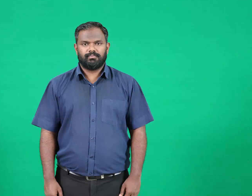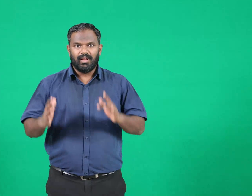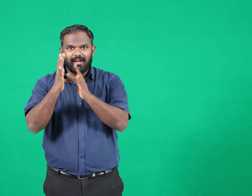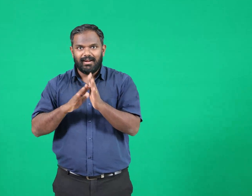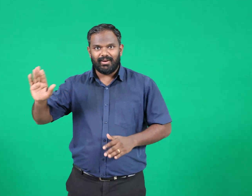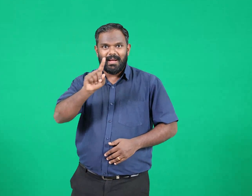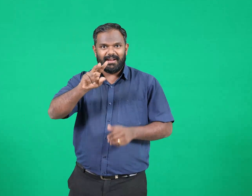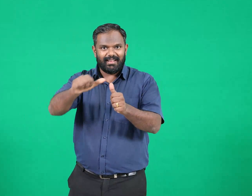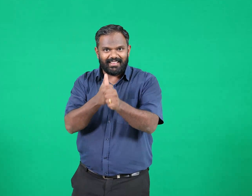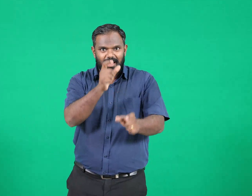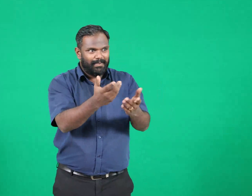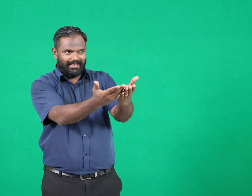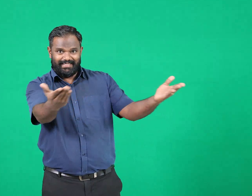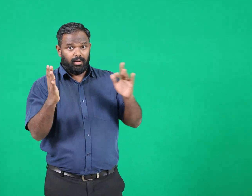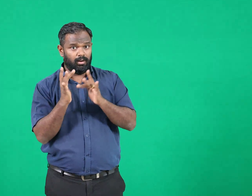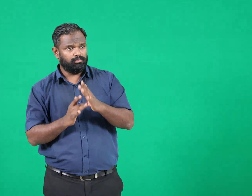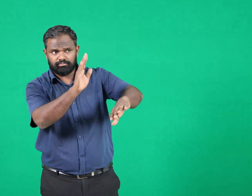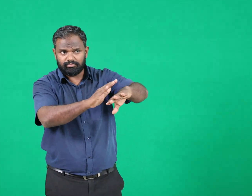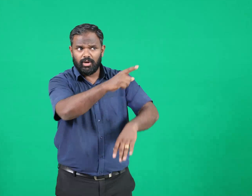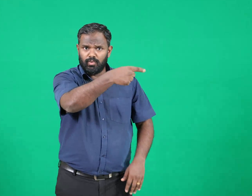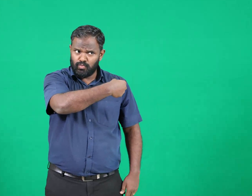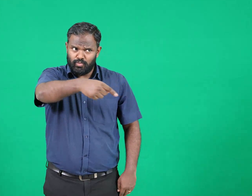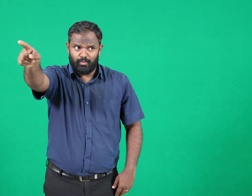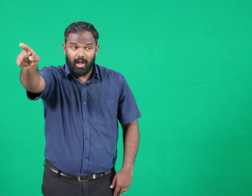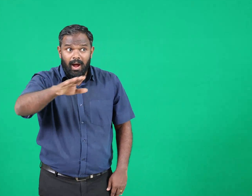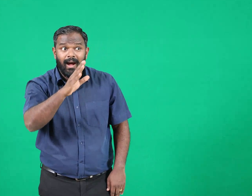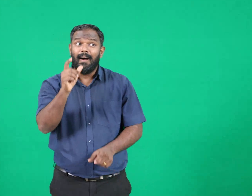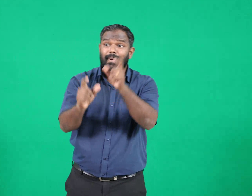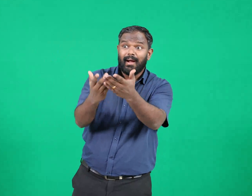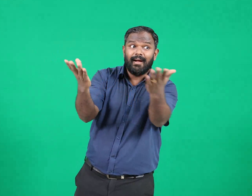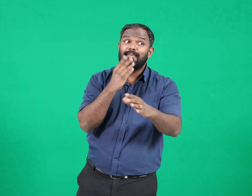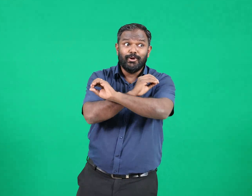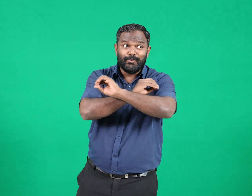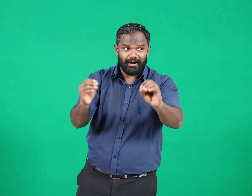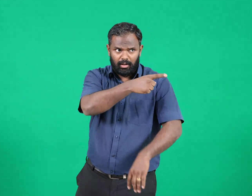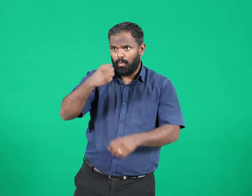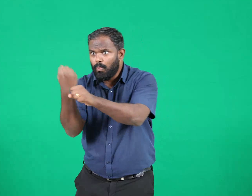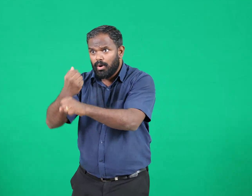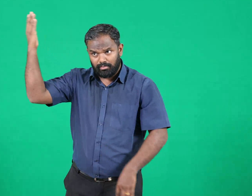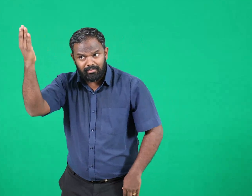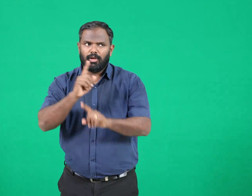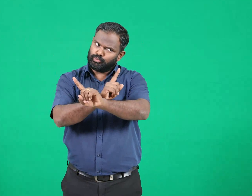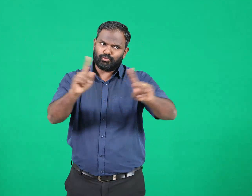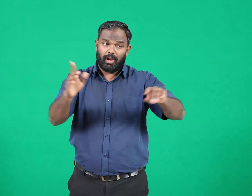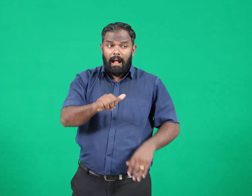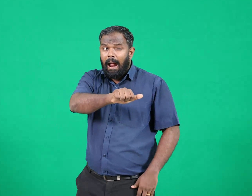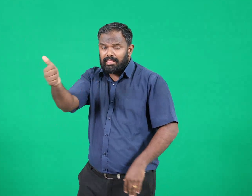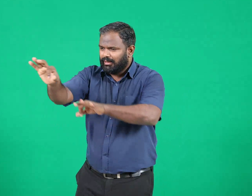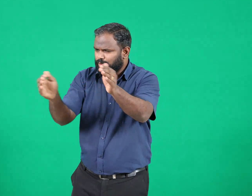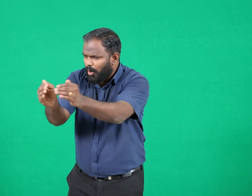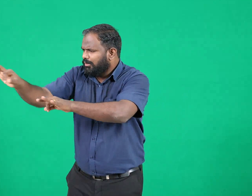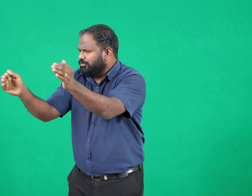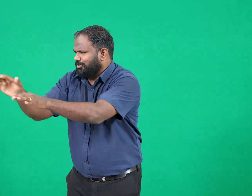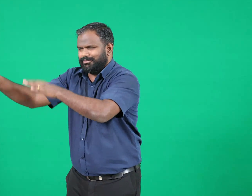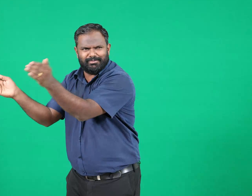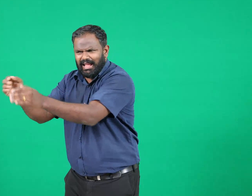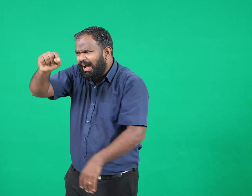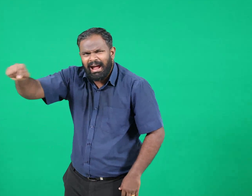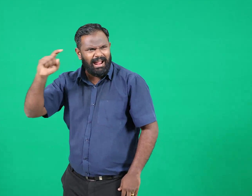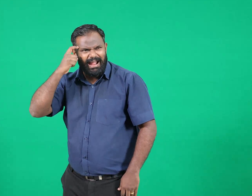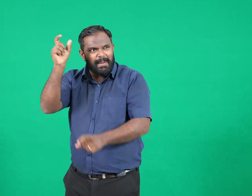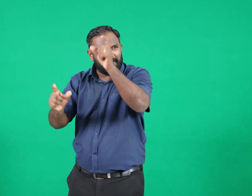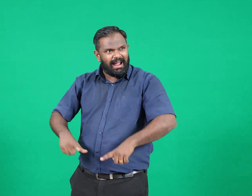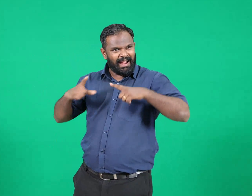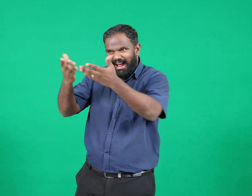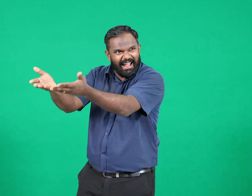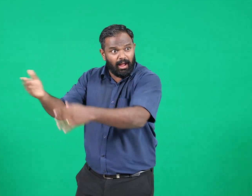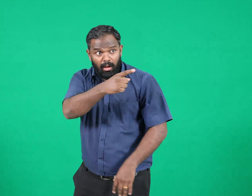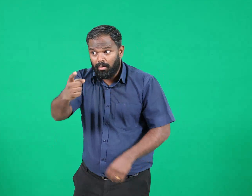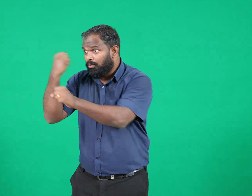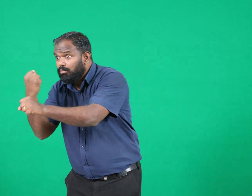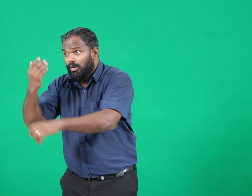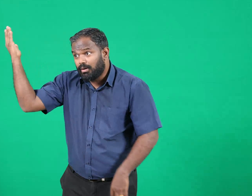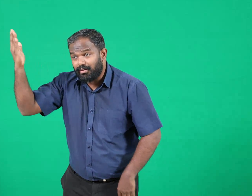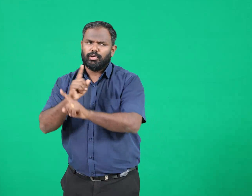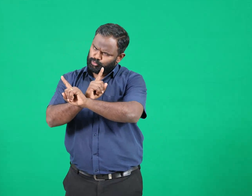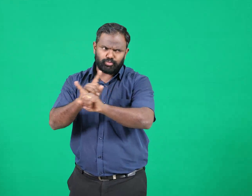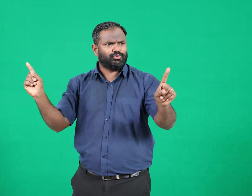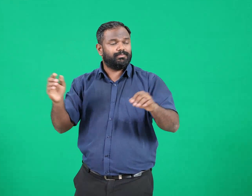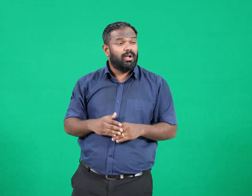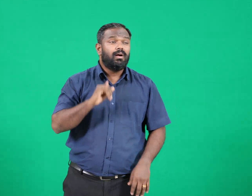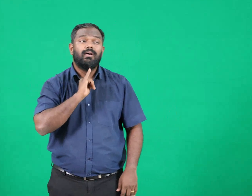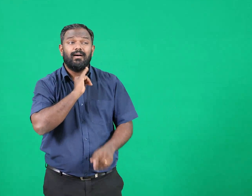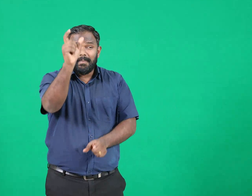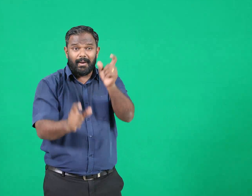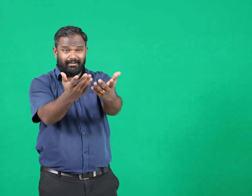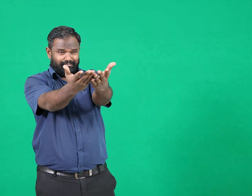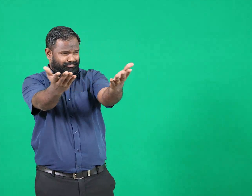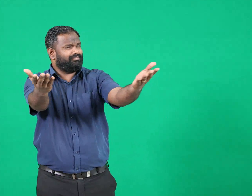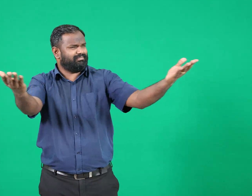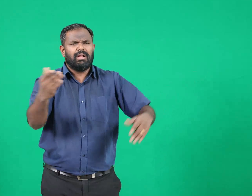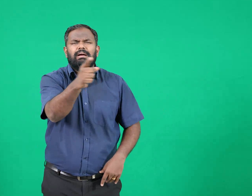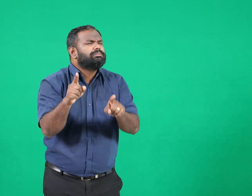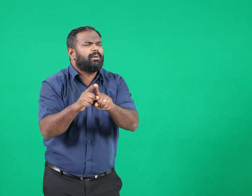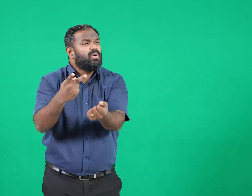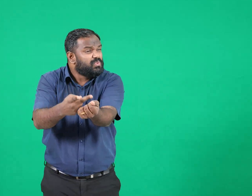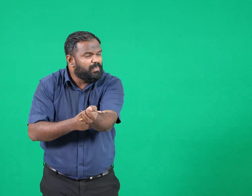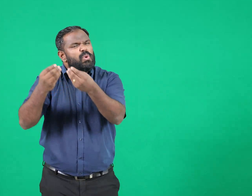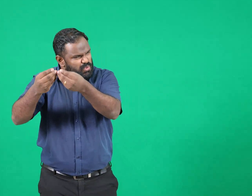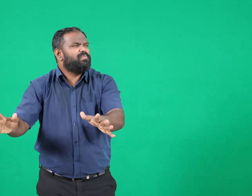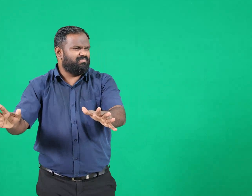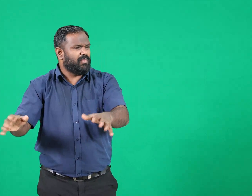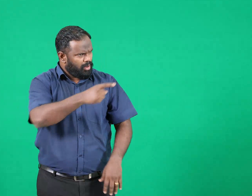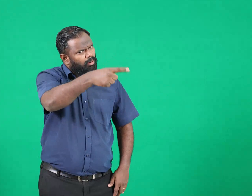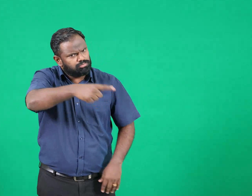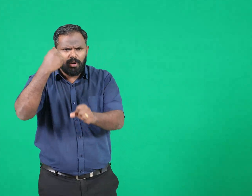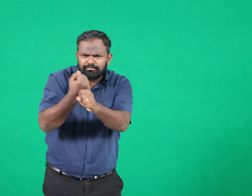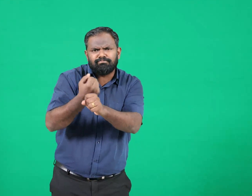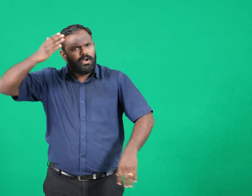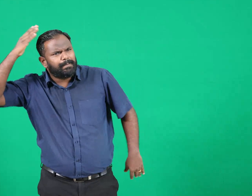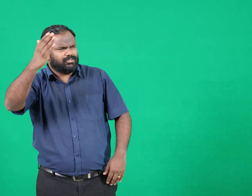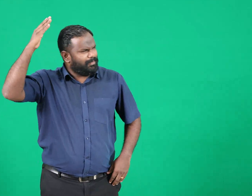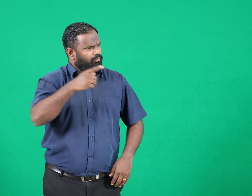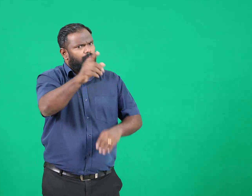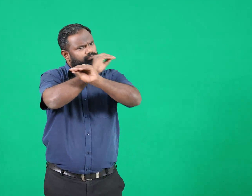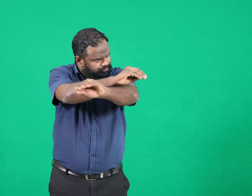These twelve Jesus sent out with the following instructions: "Do not go onto the road of the Gentiles or enter any town of the Samaritans.